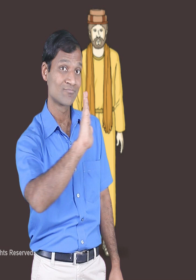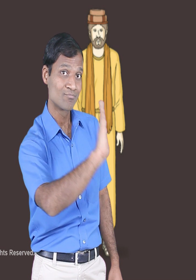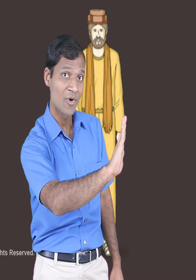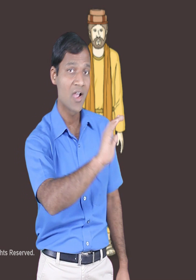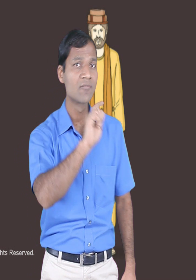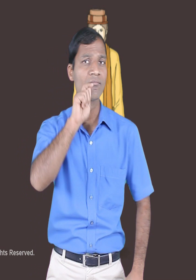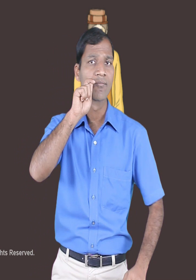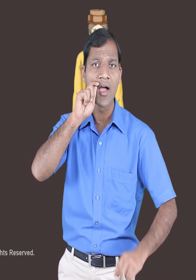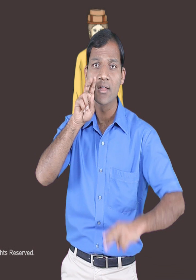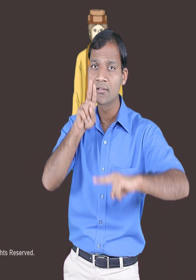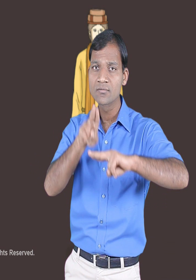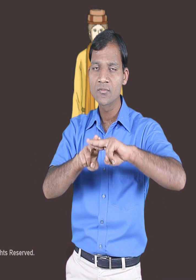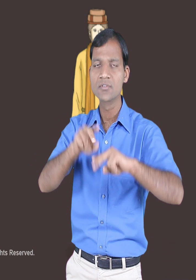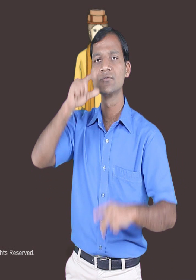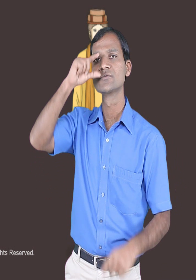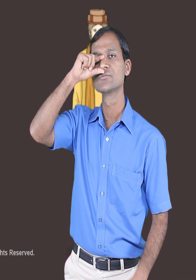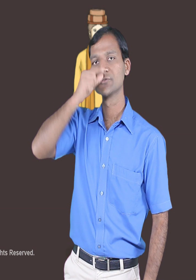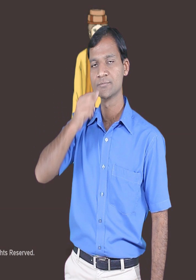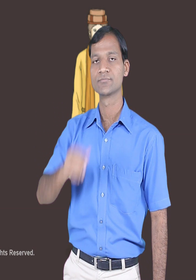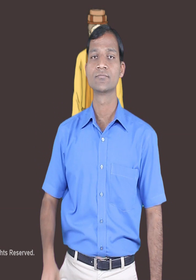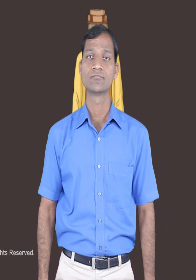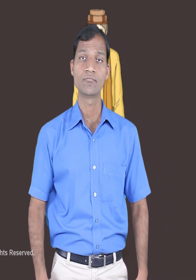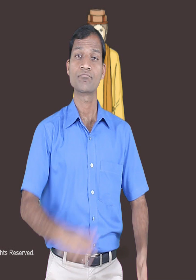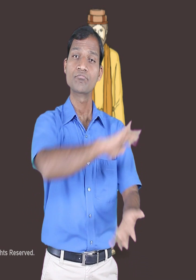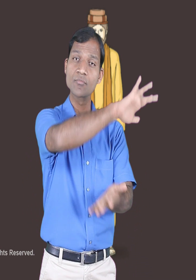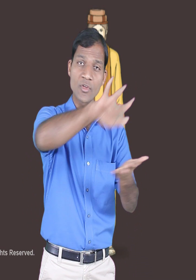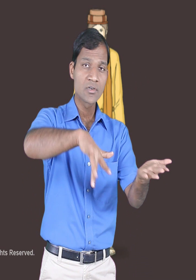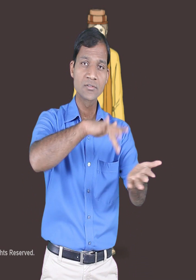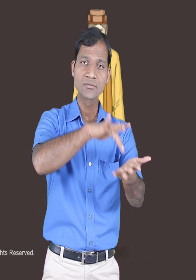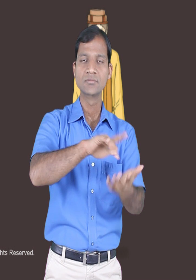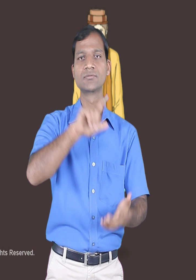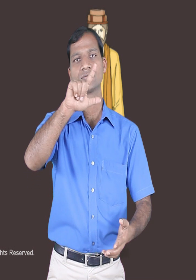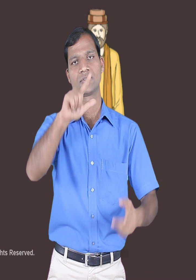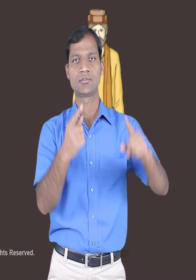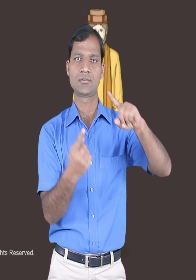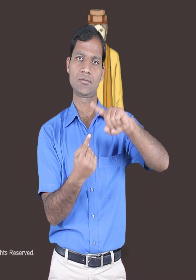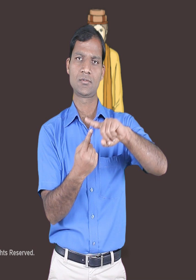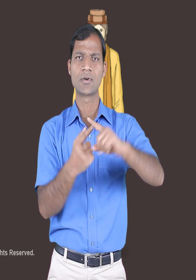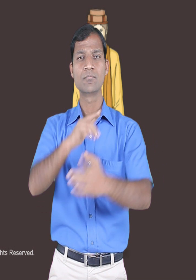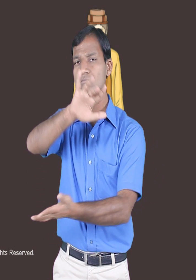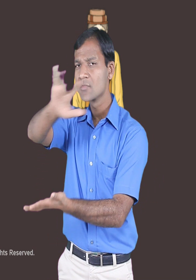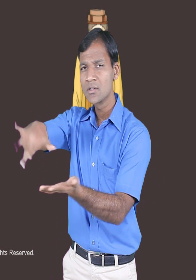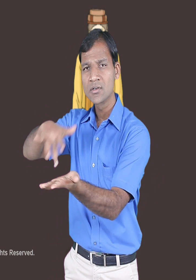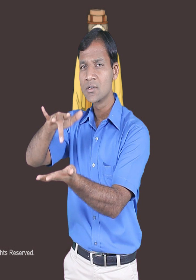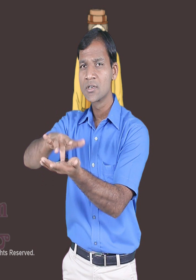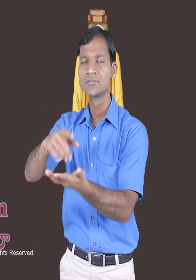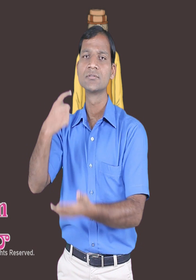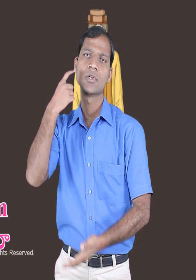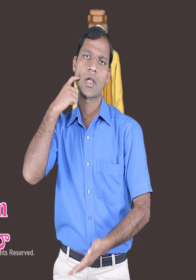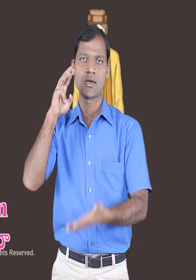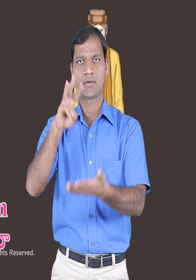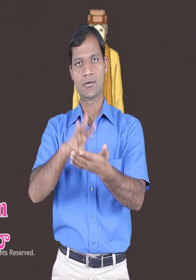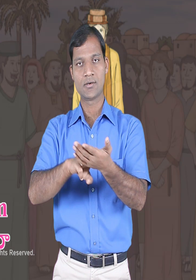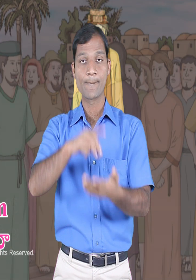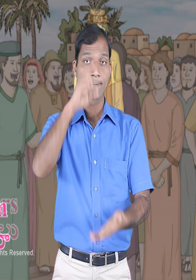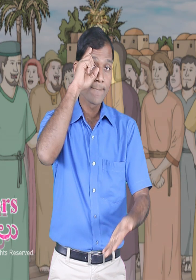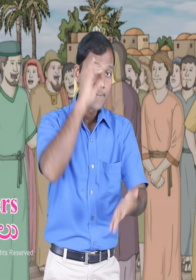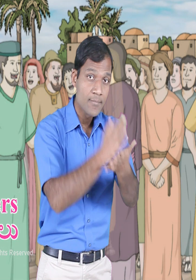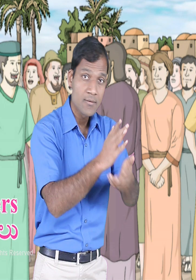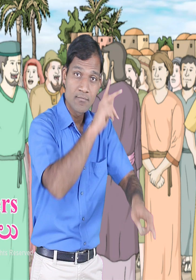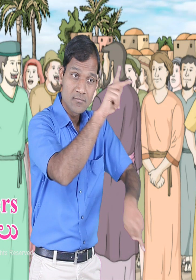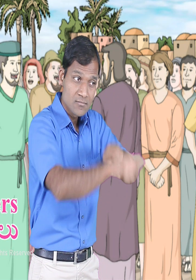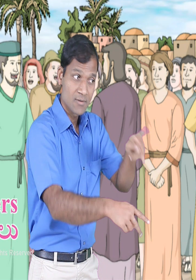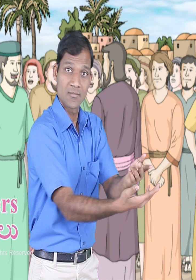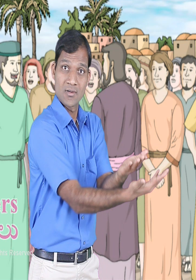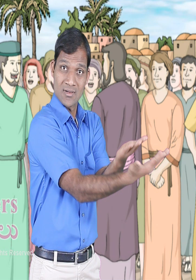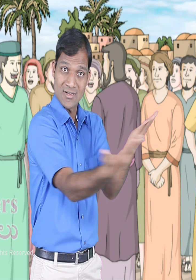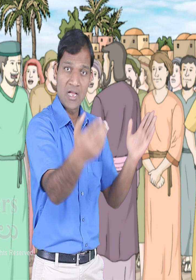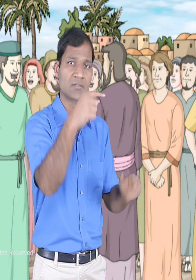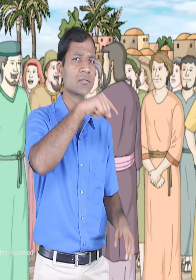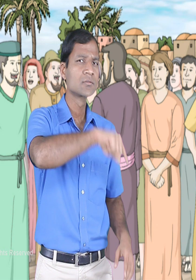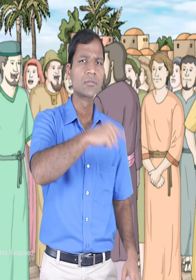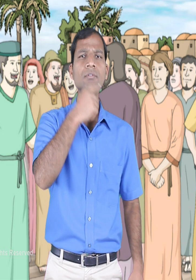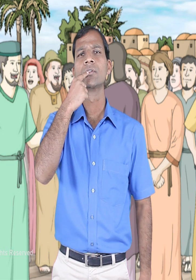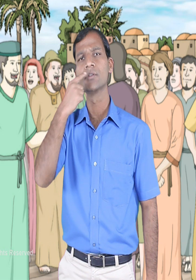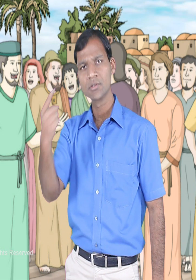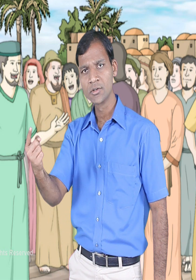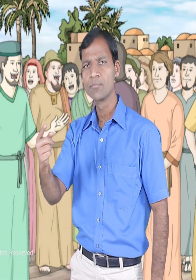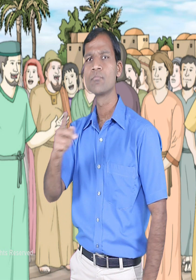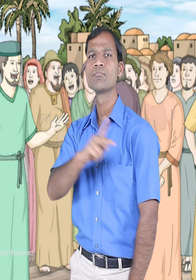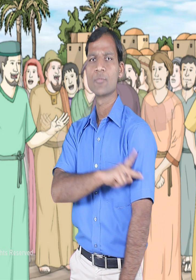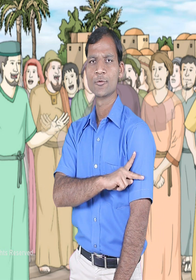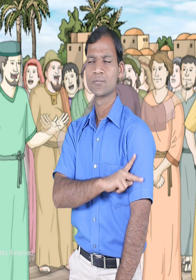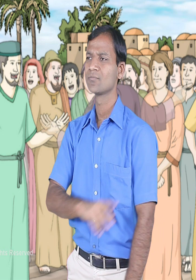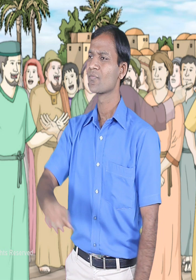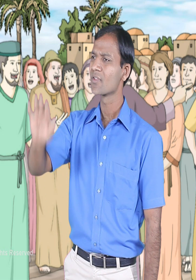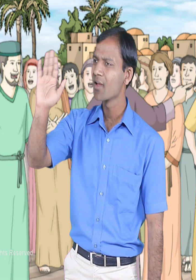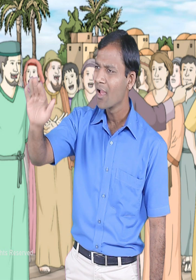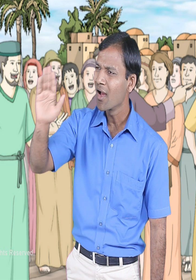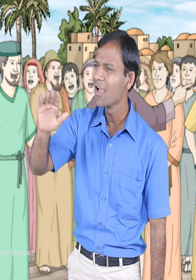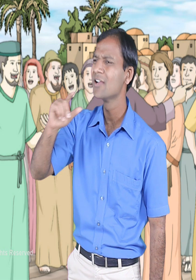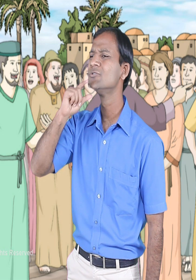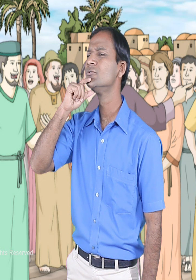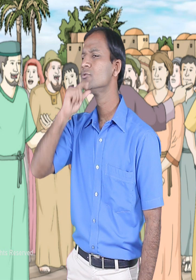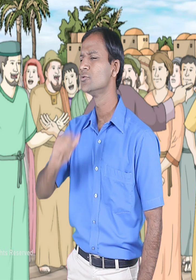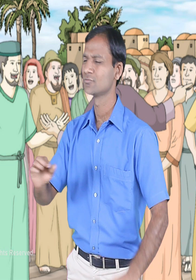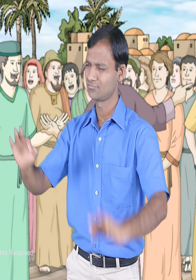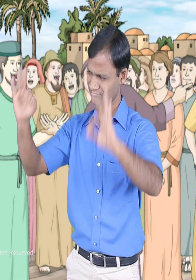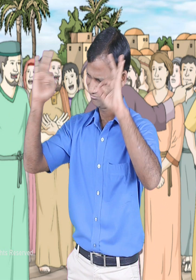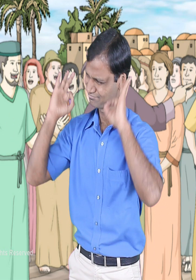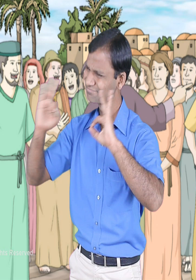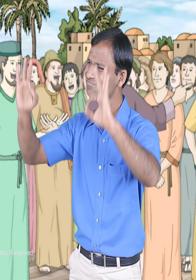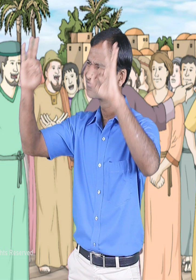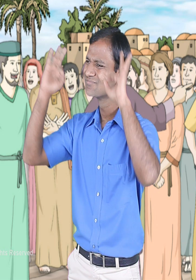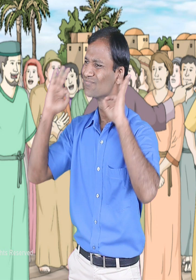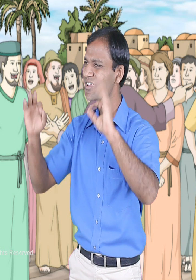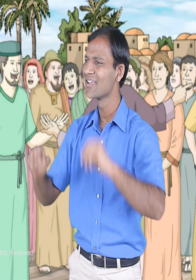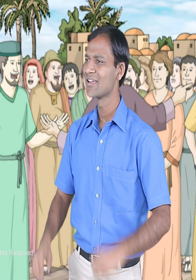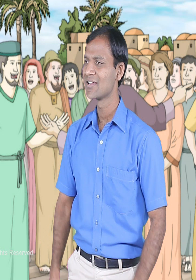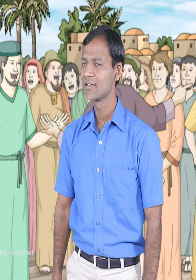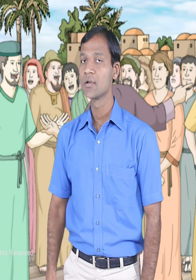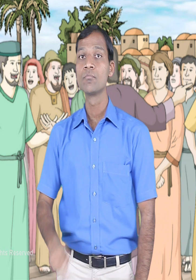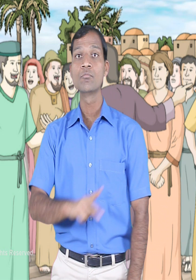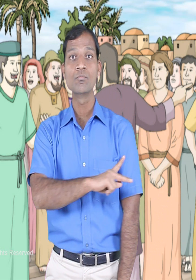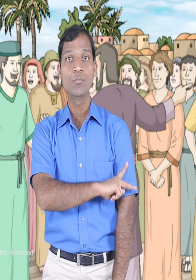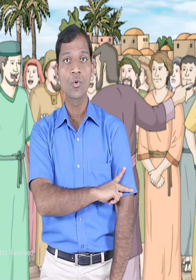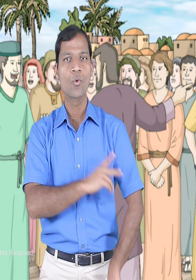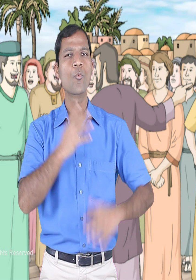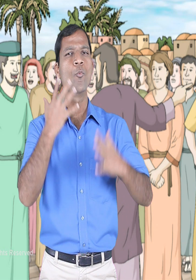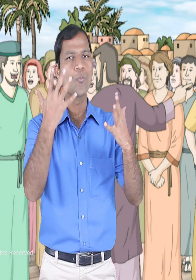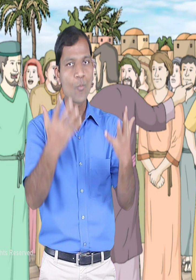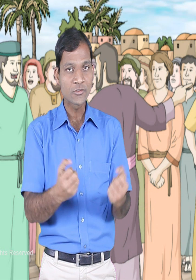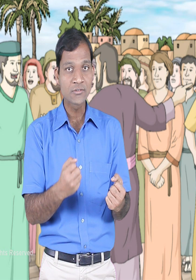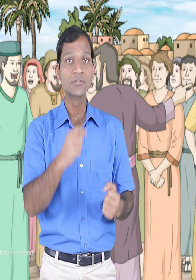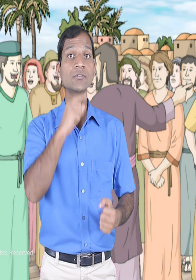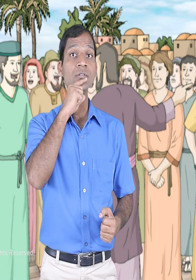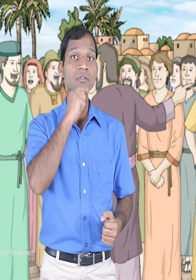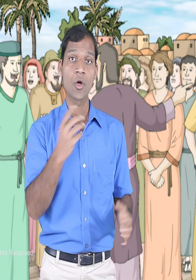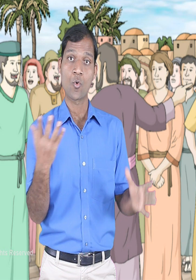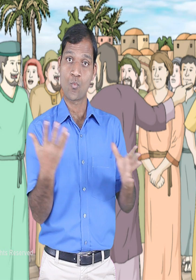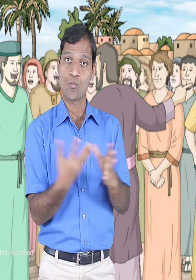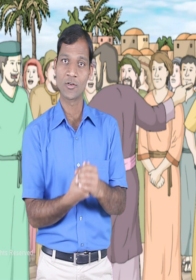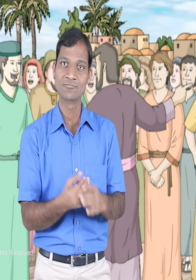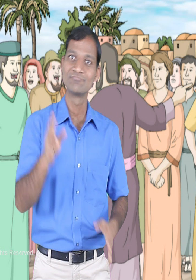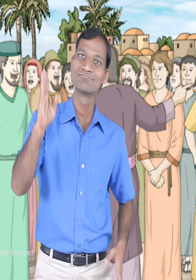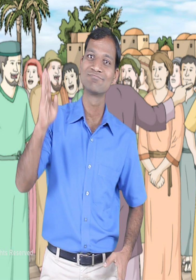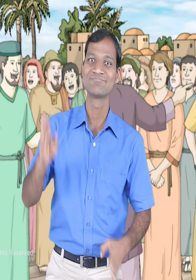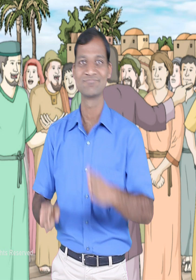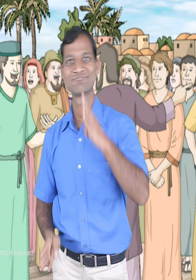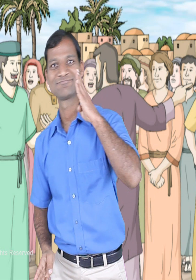The brothers in Lystra and Iconium spoke well of him.